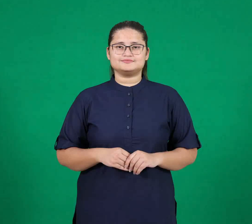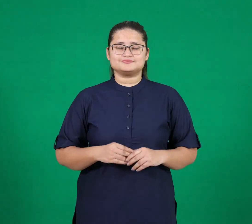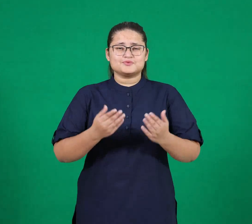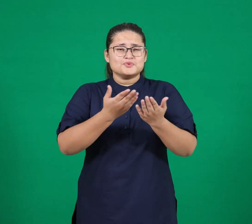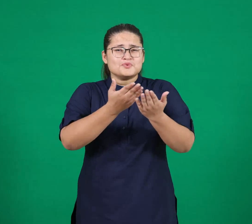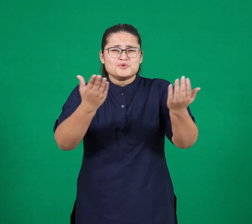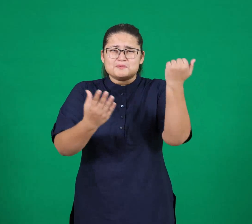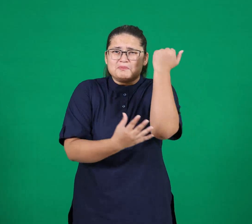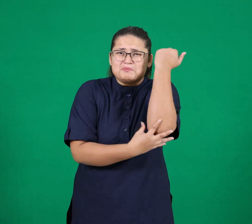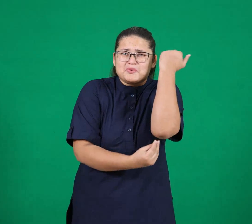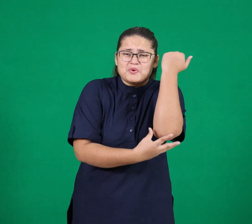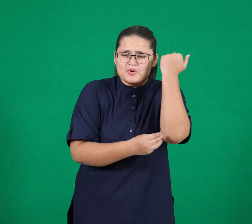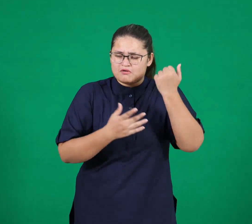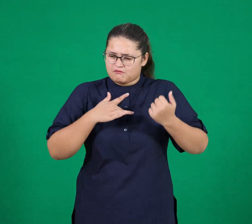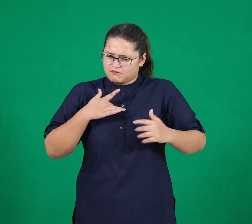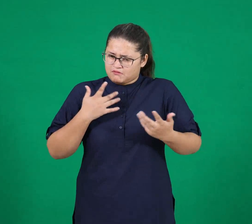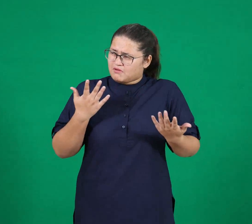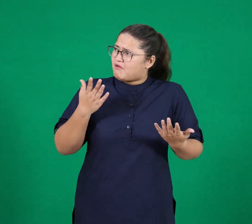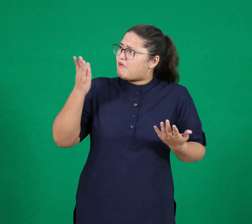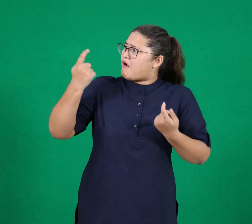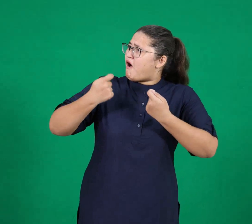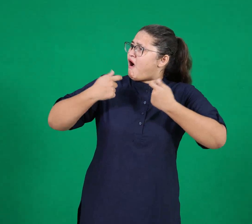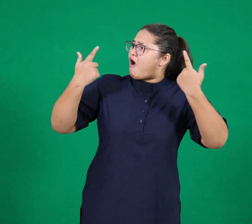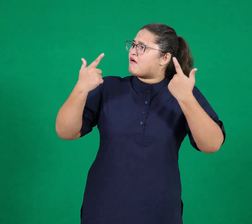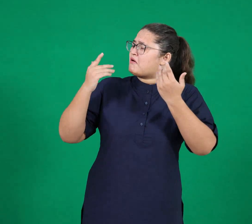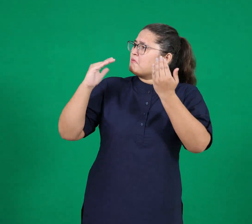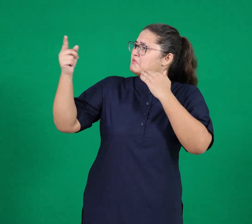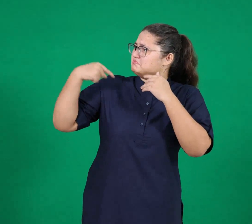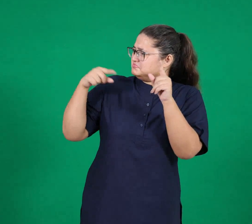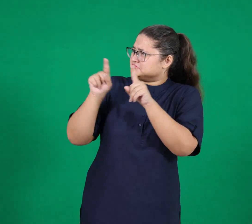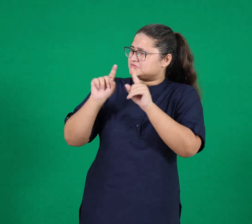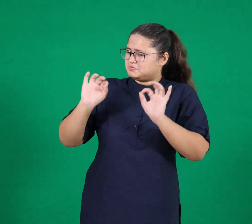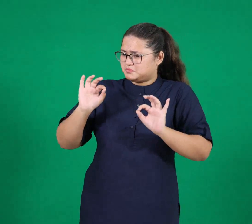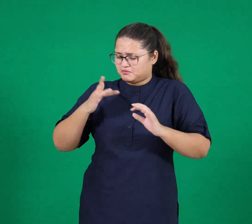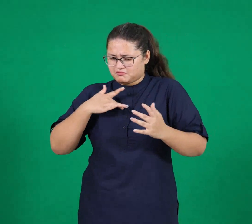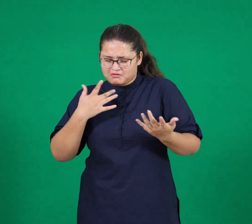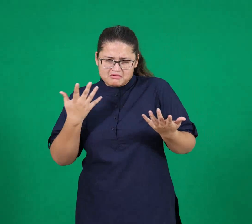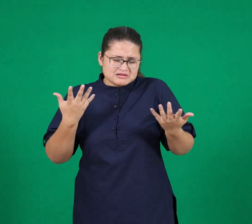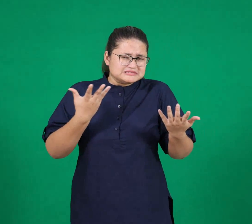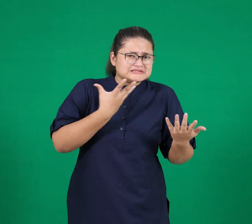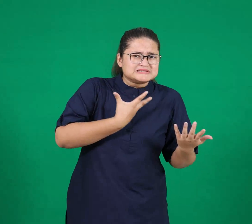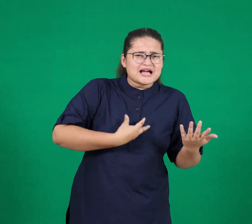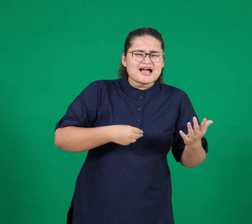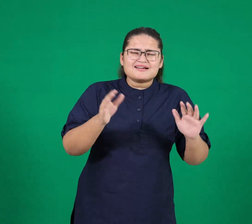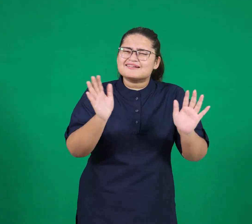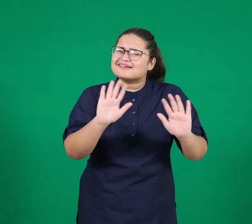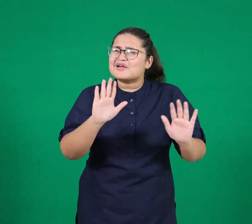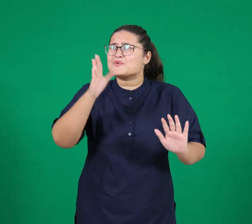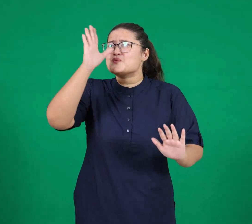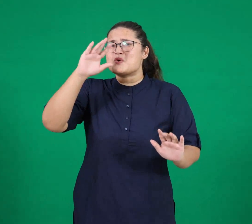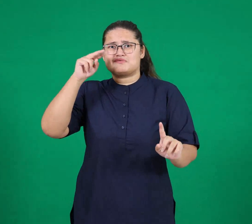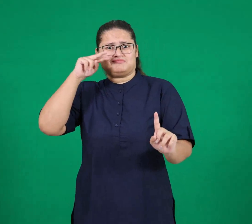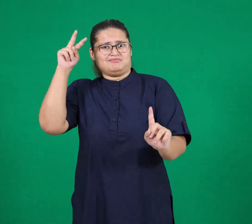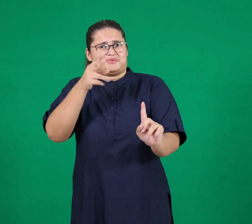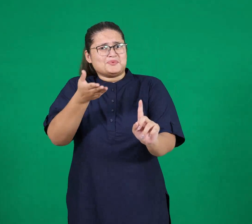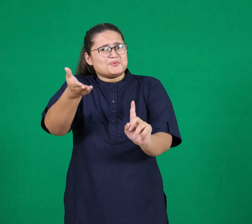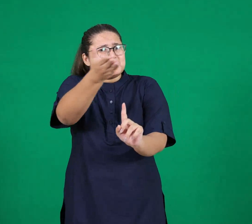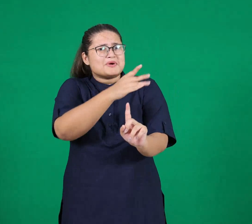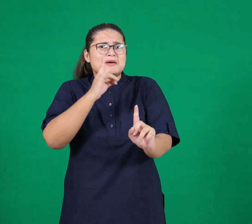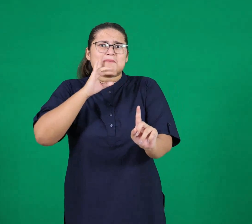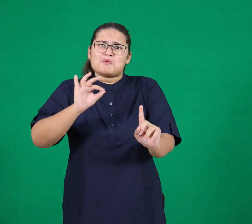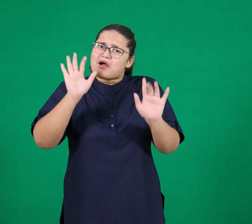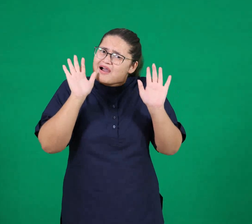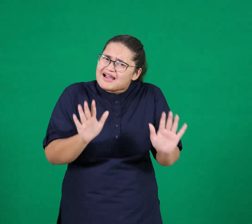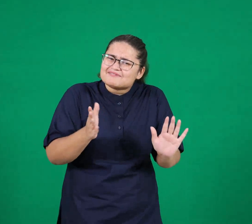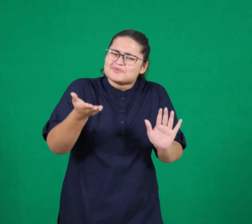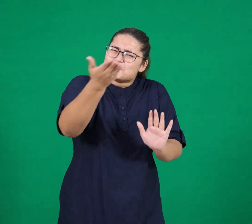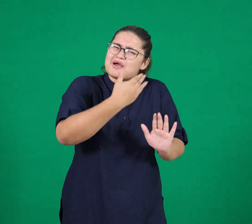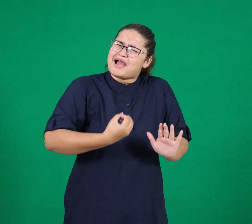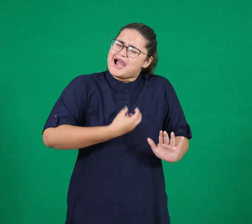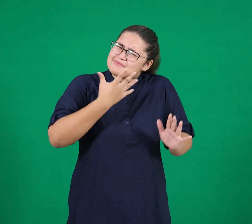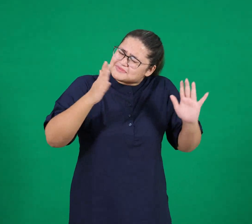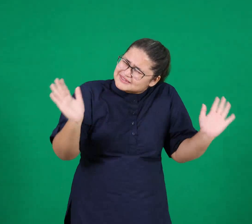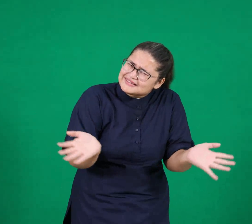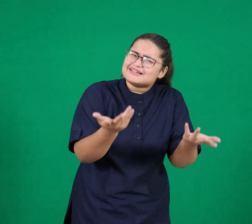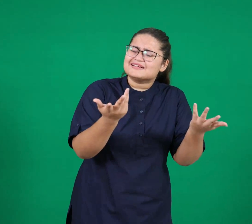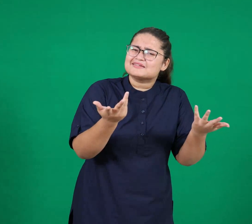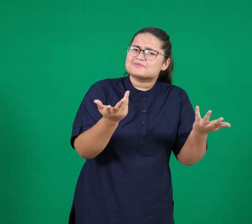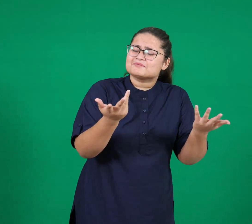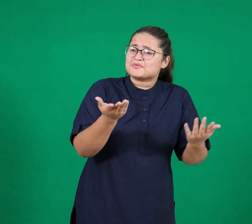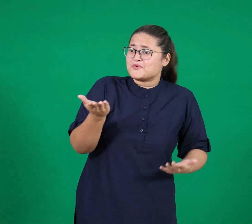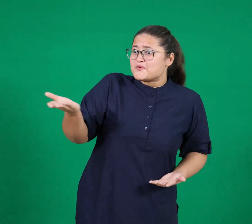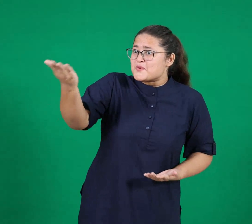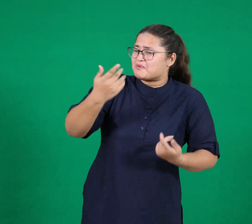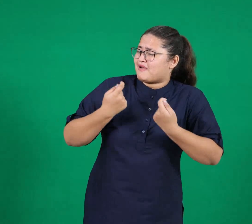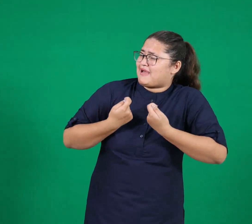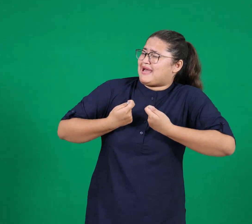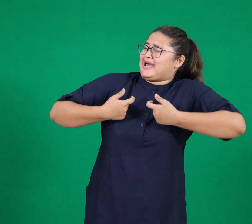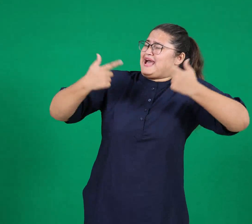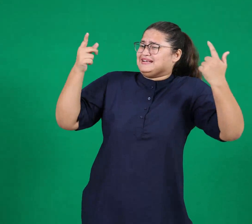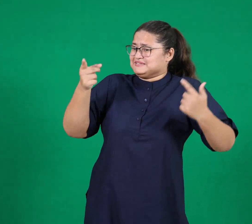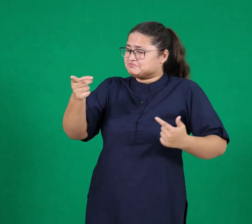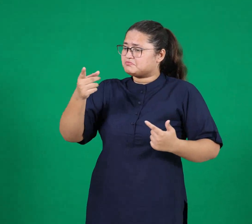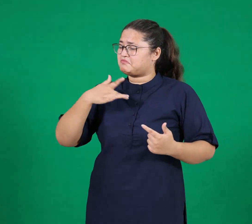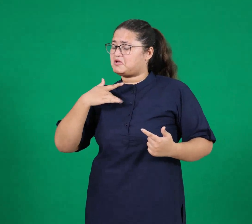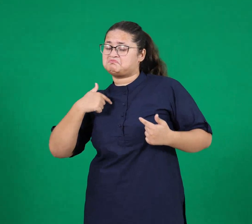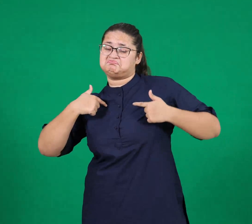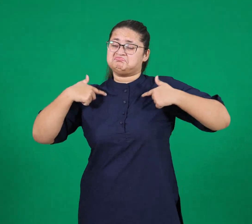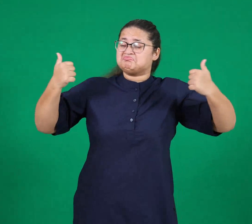The brother in humble circumstances should exult in his high position.